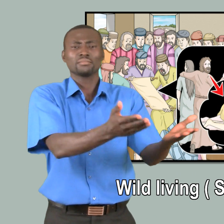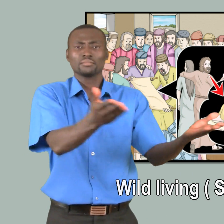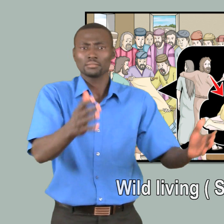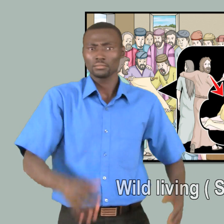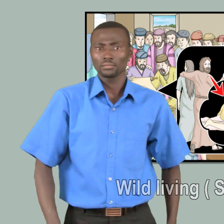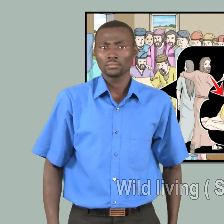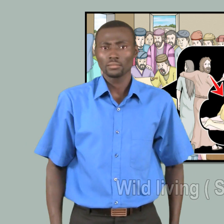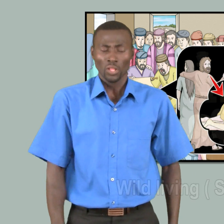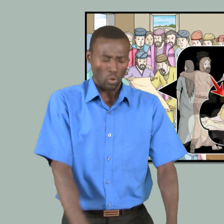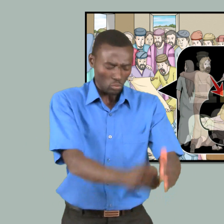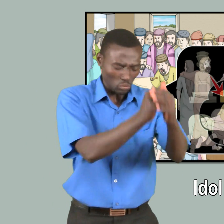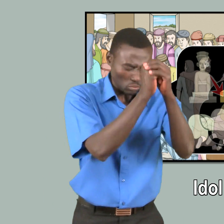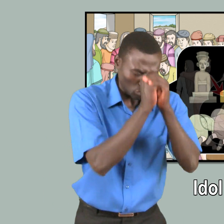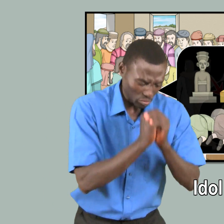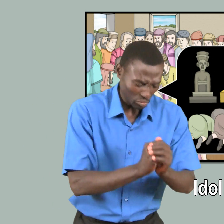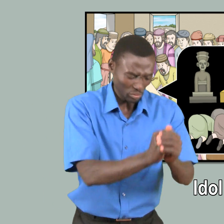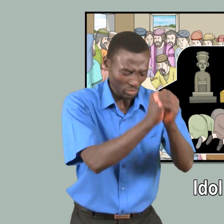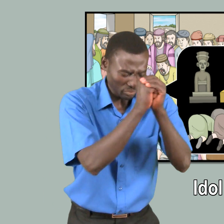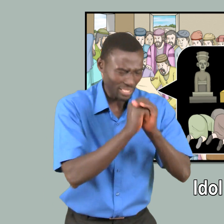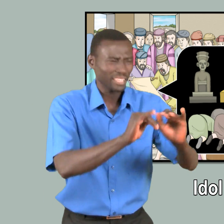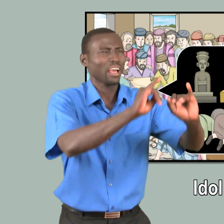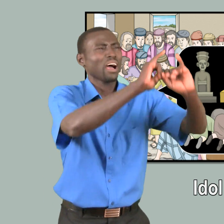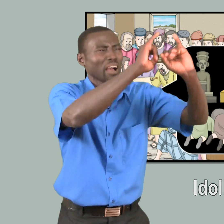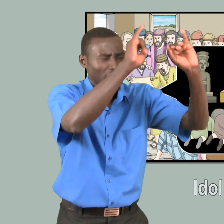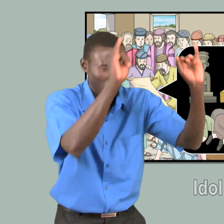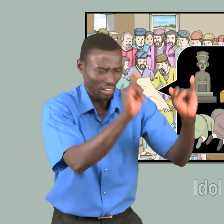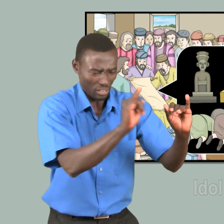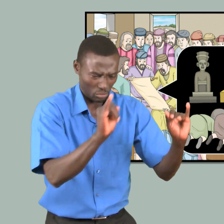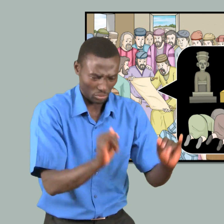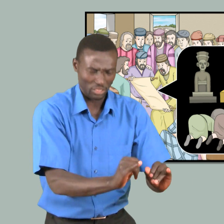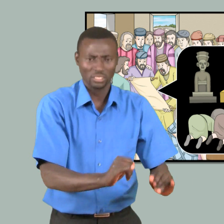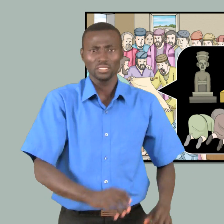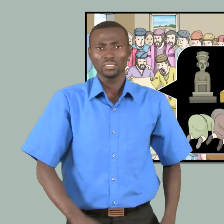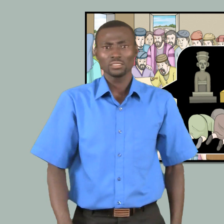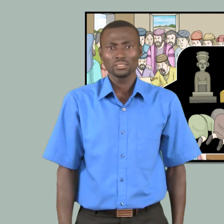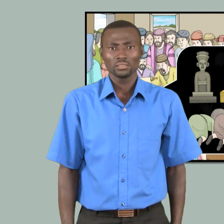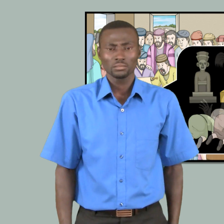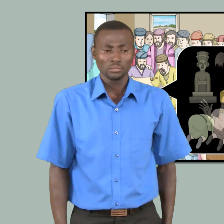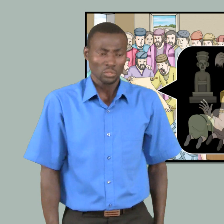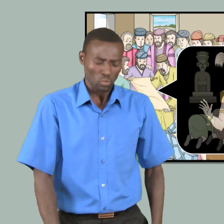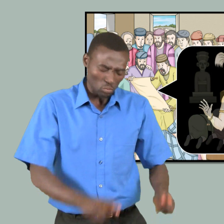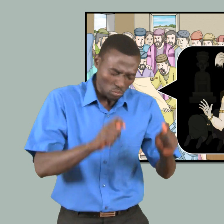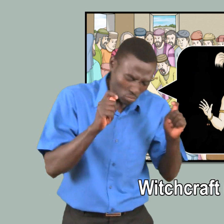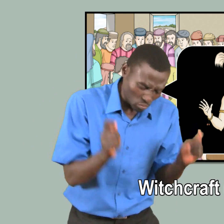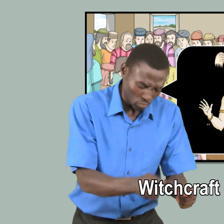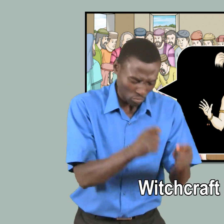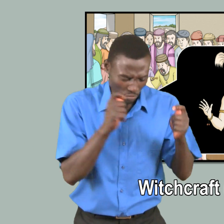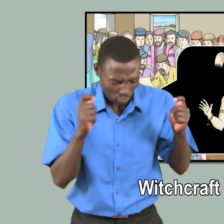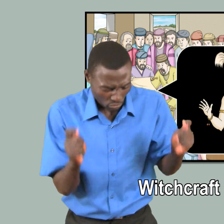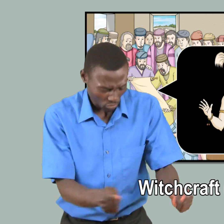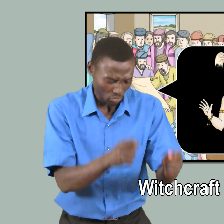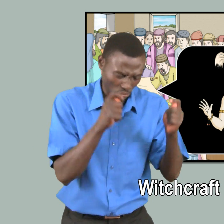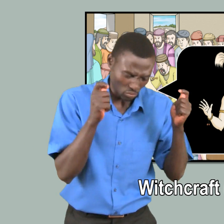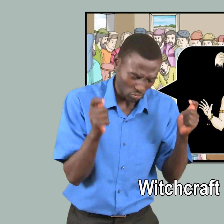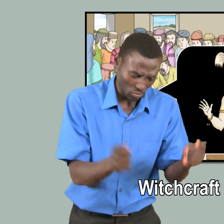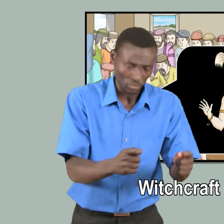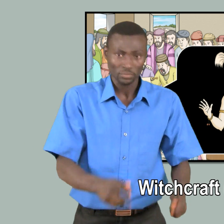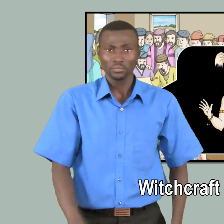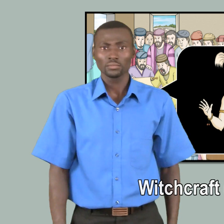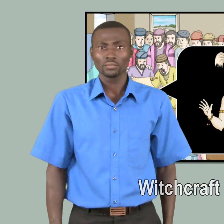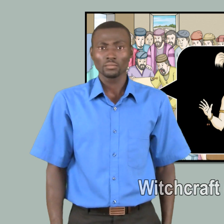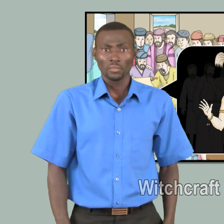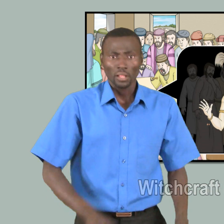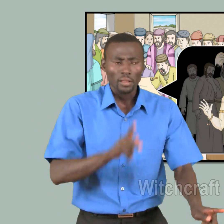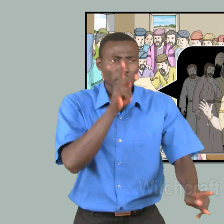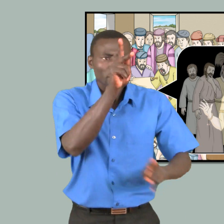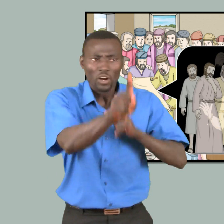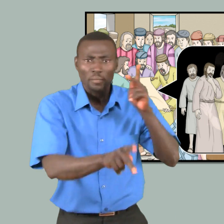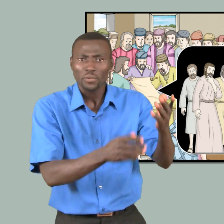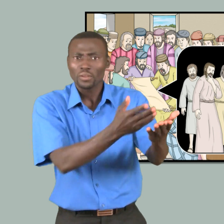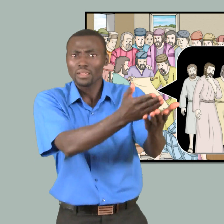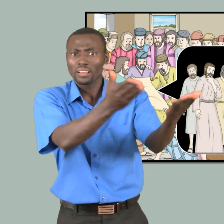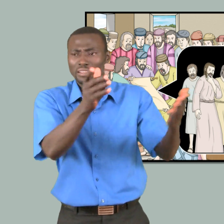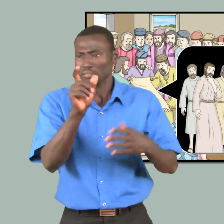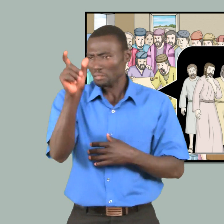idolatry and sorcery;